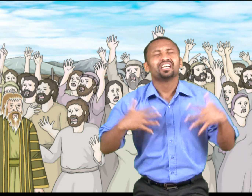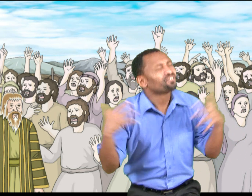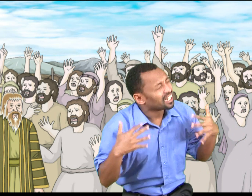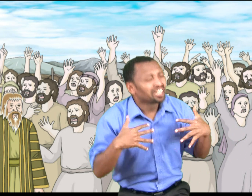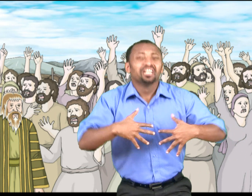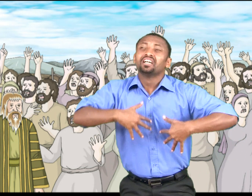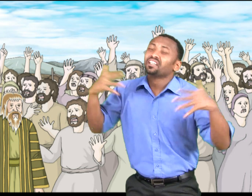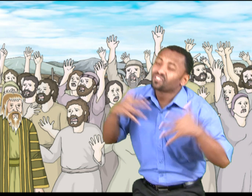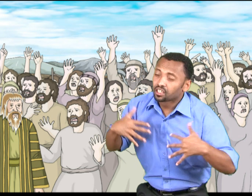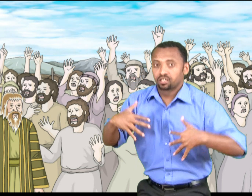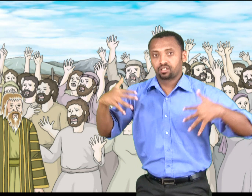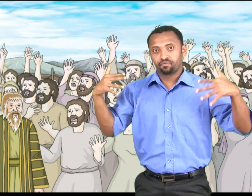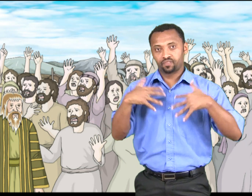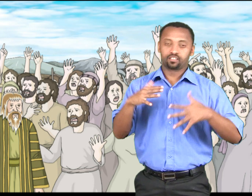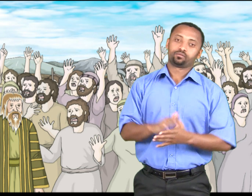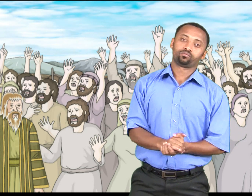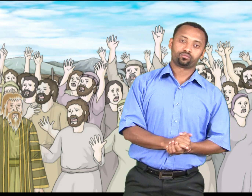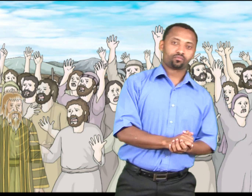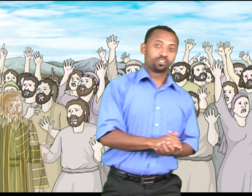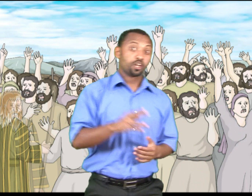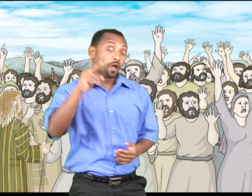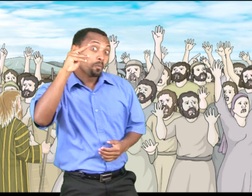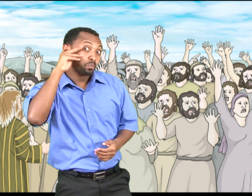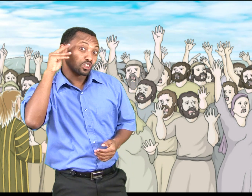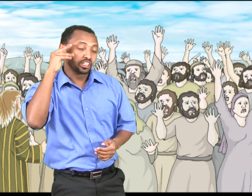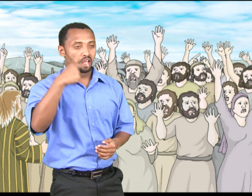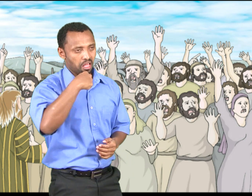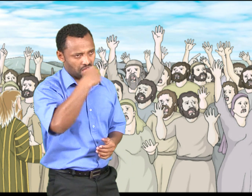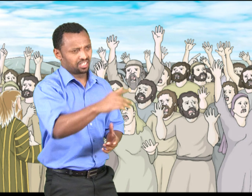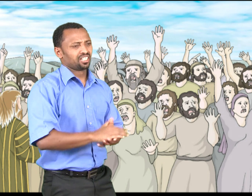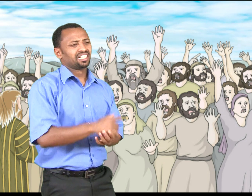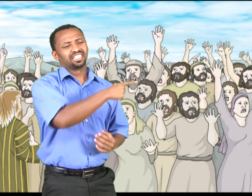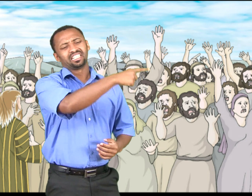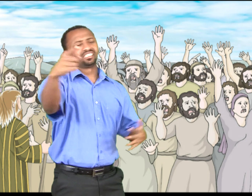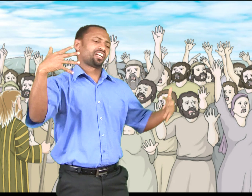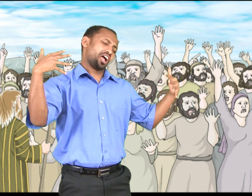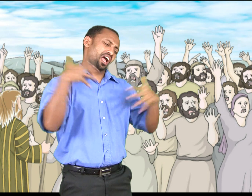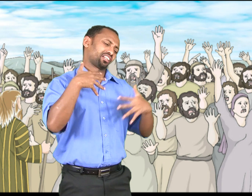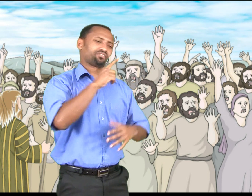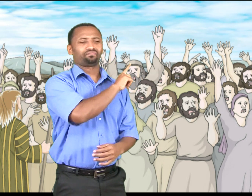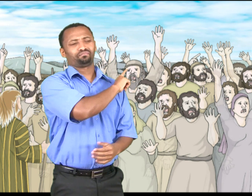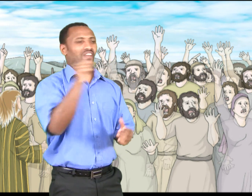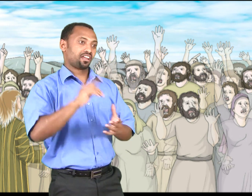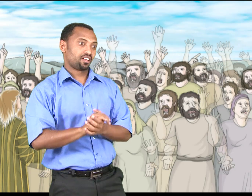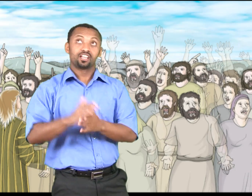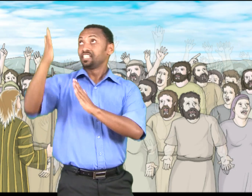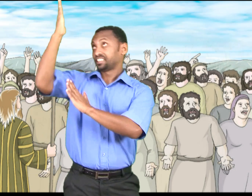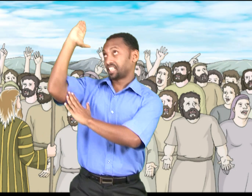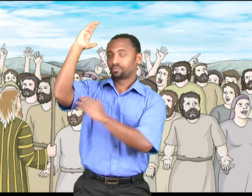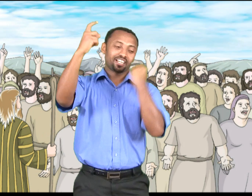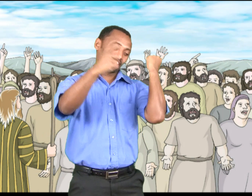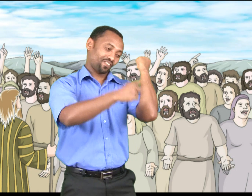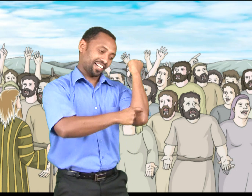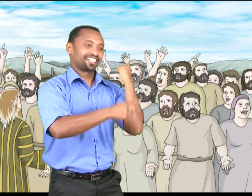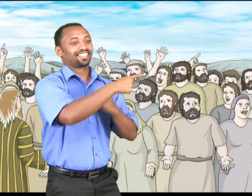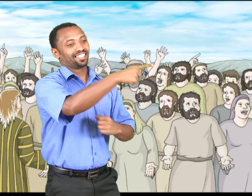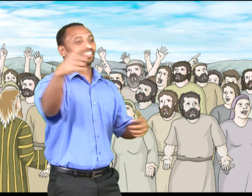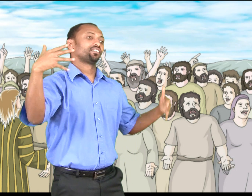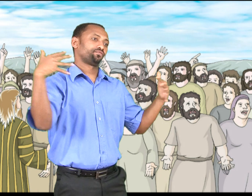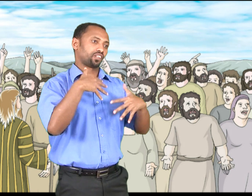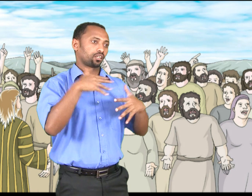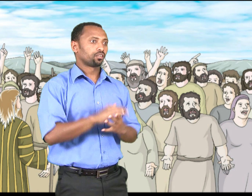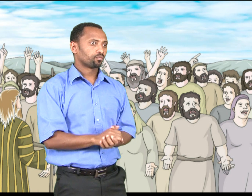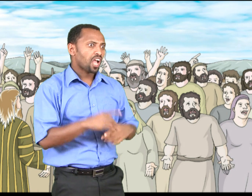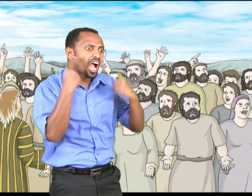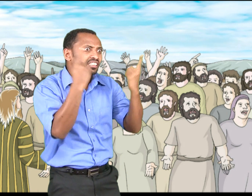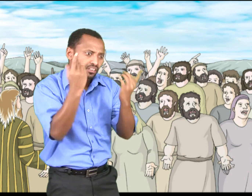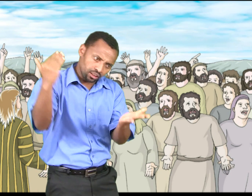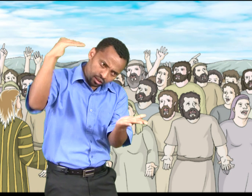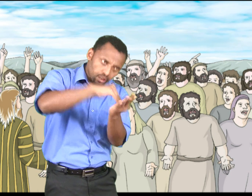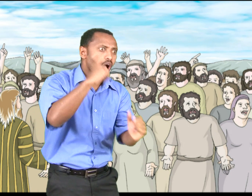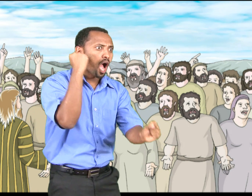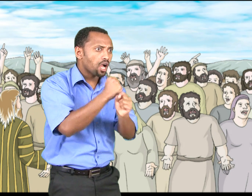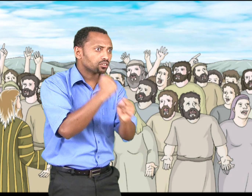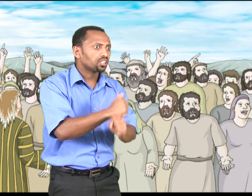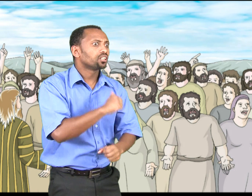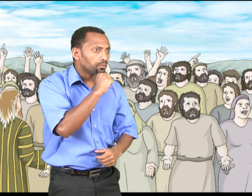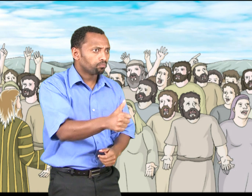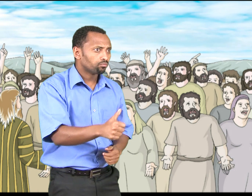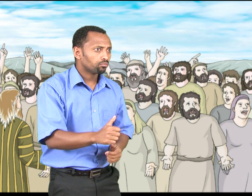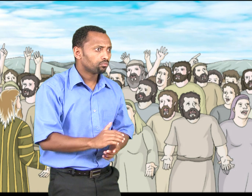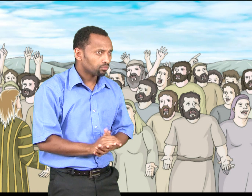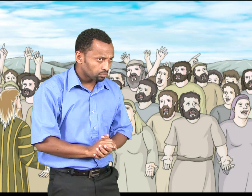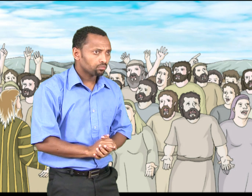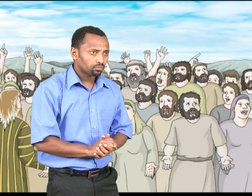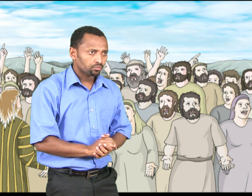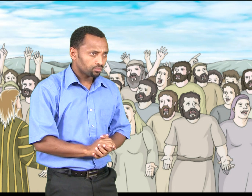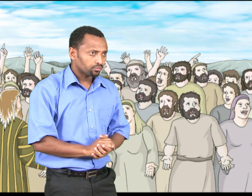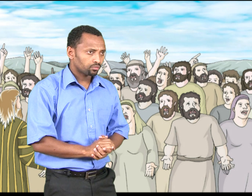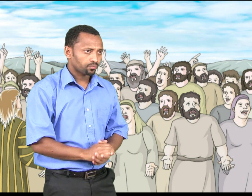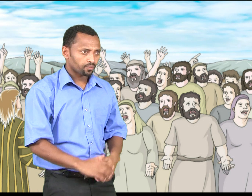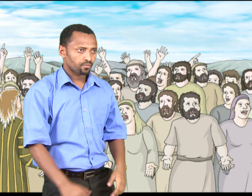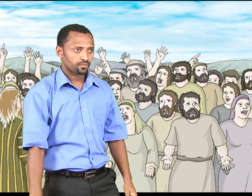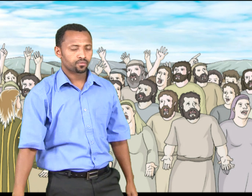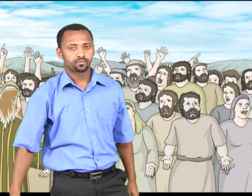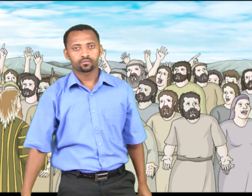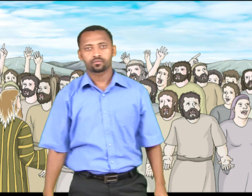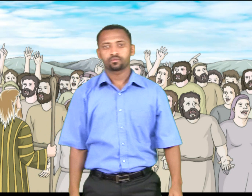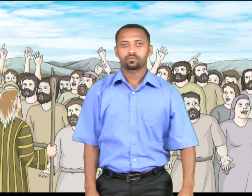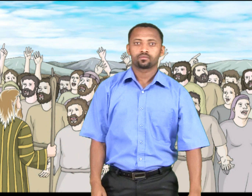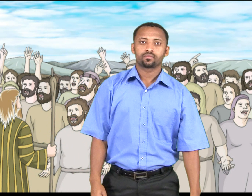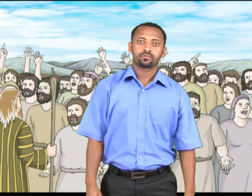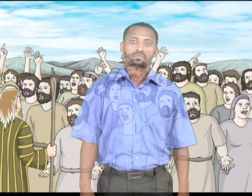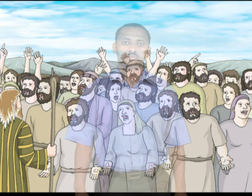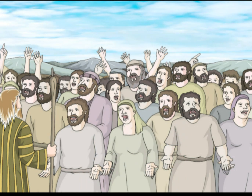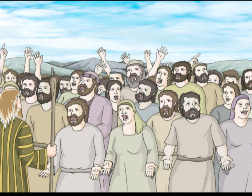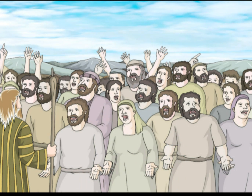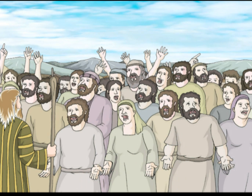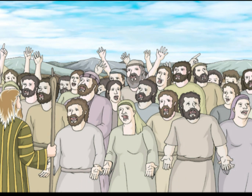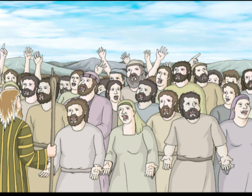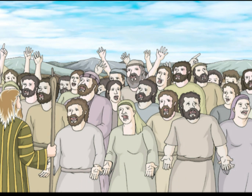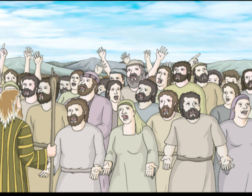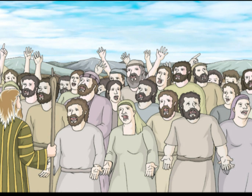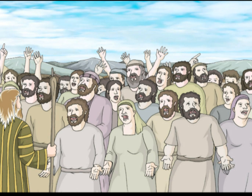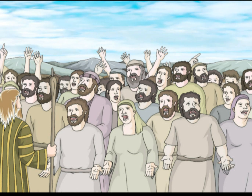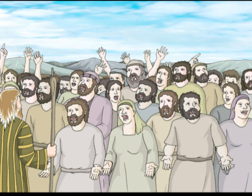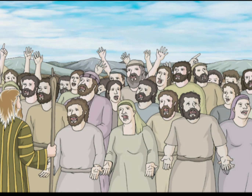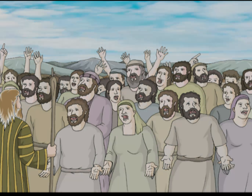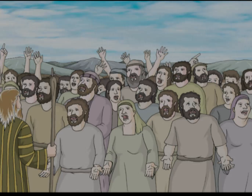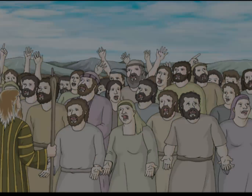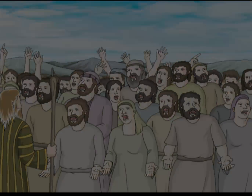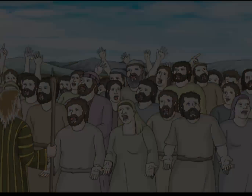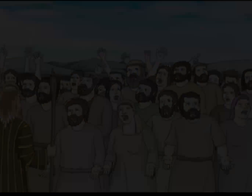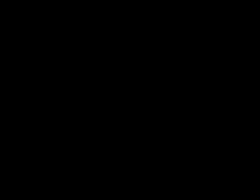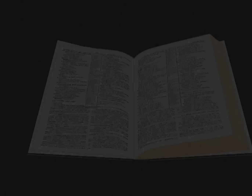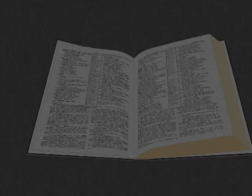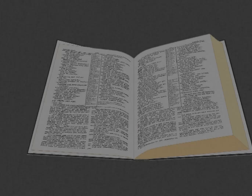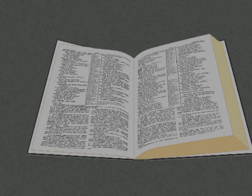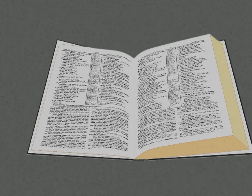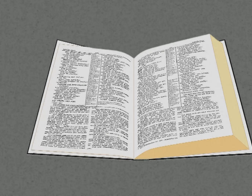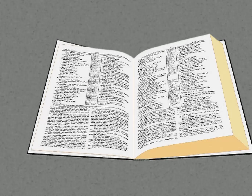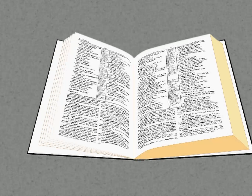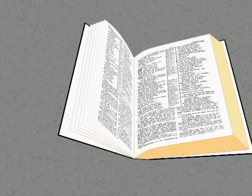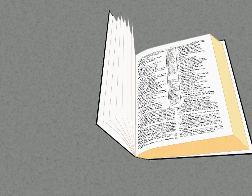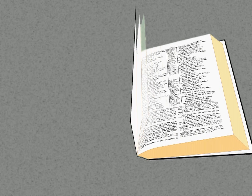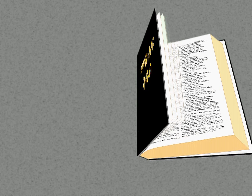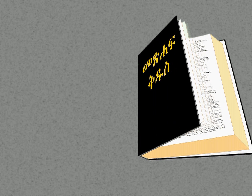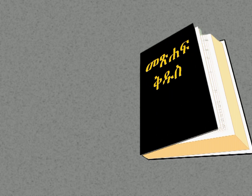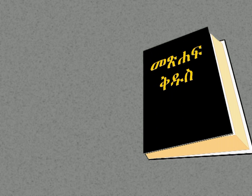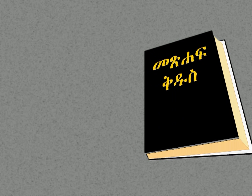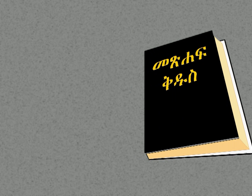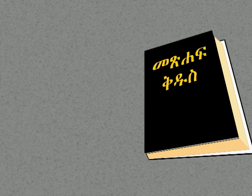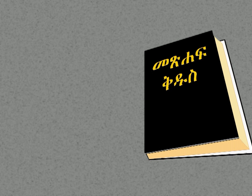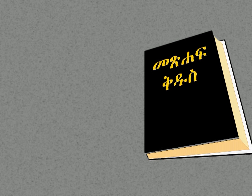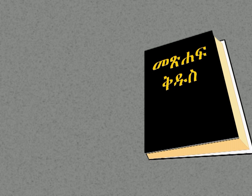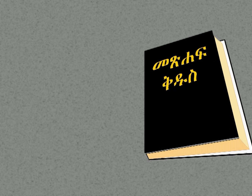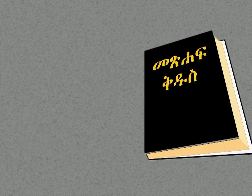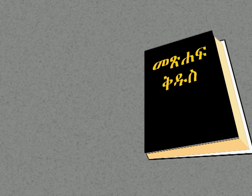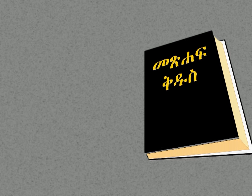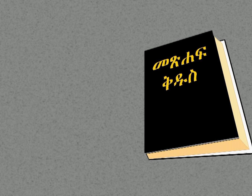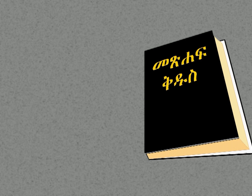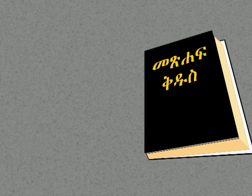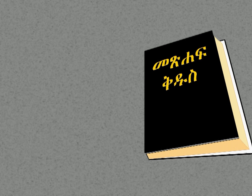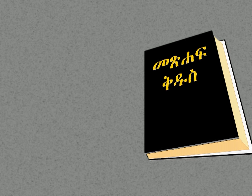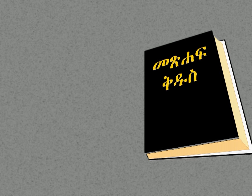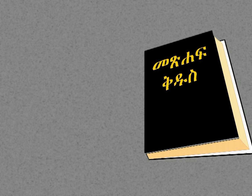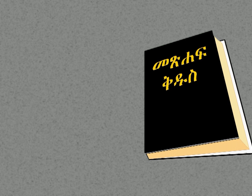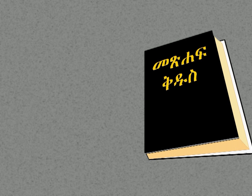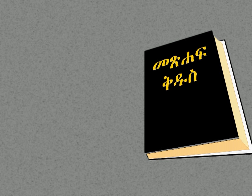“For God has come to test you, so that the fear of Him may be before you, to keep you from sinning.”